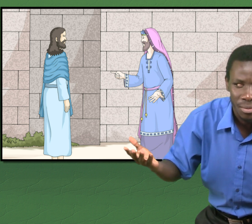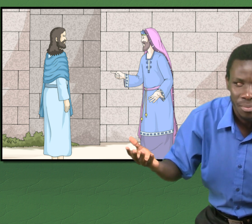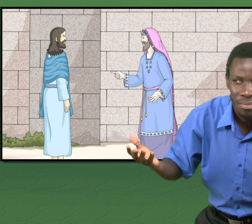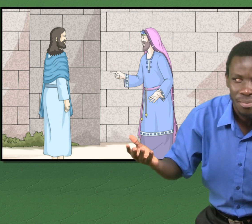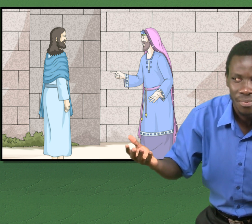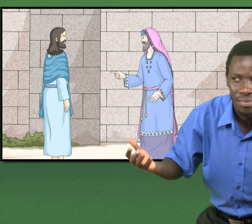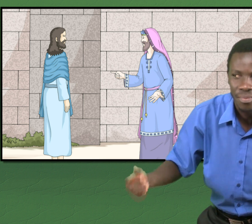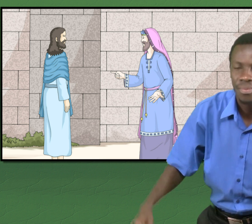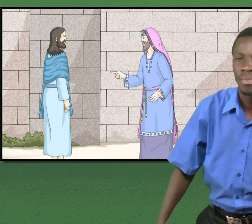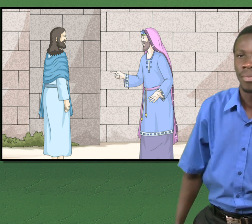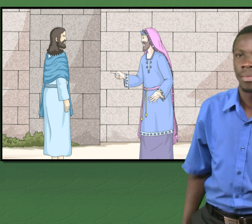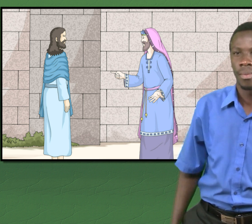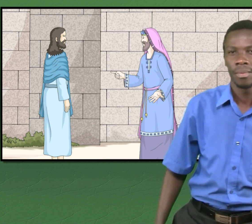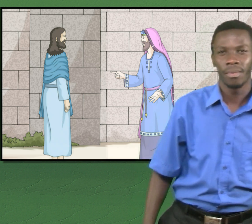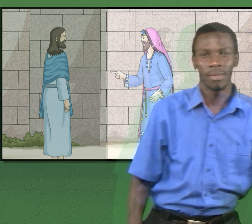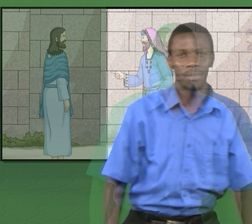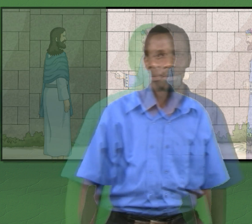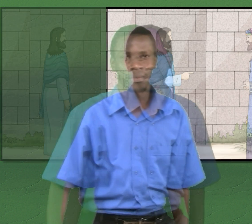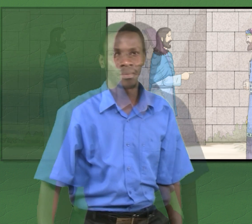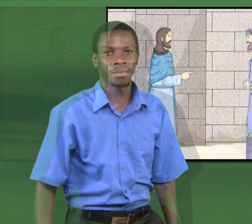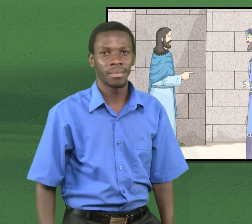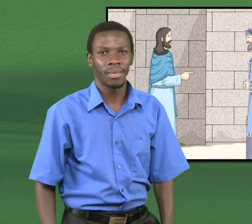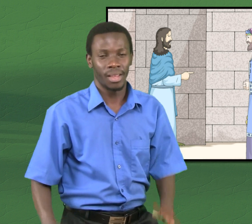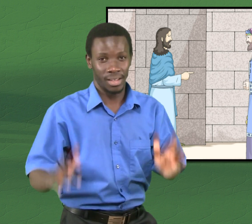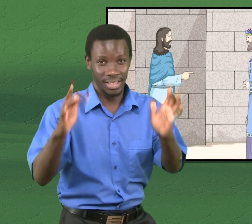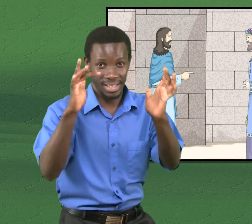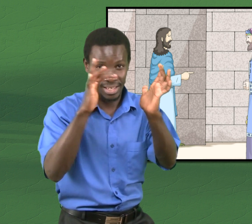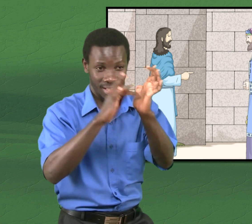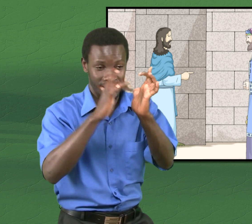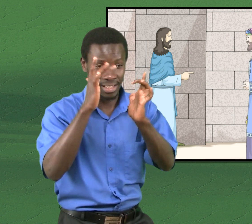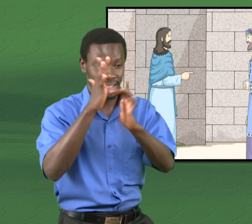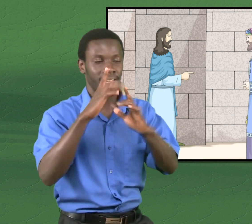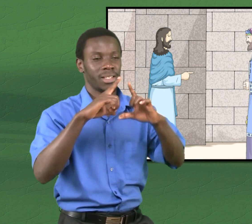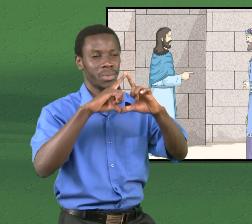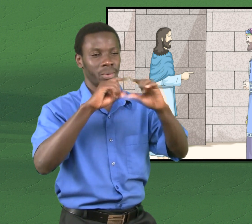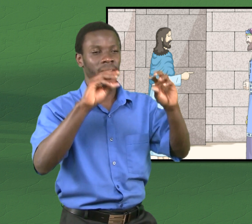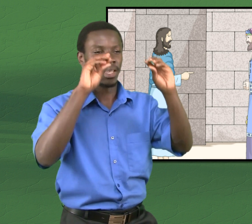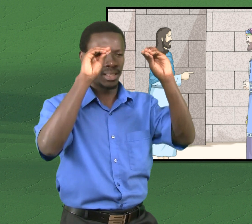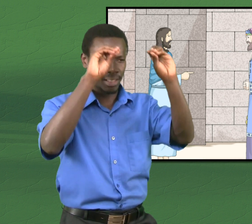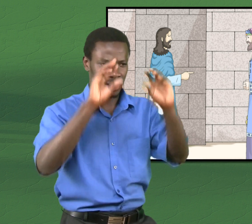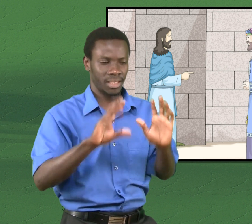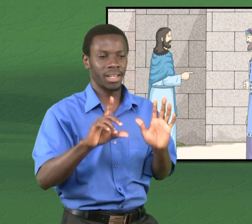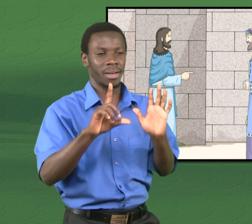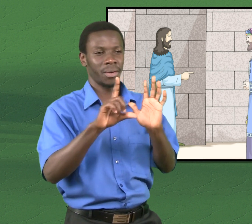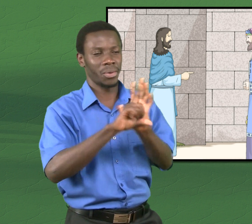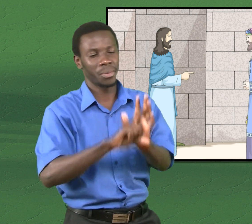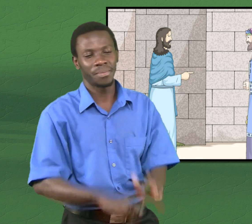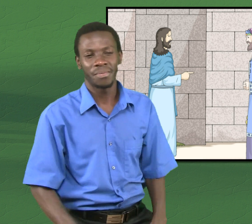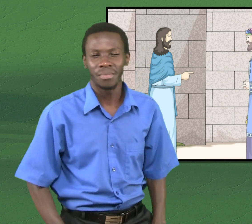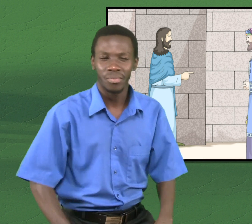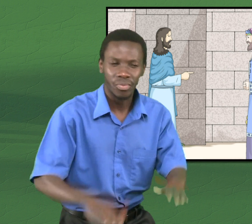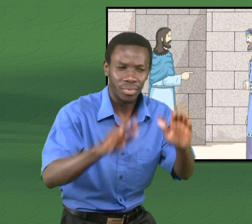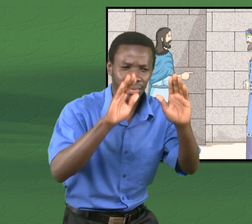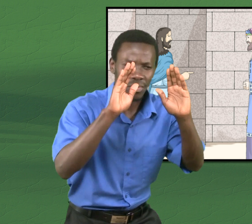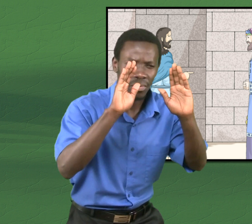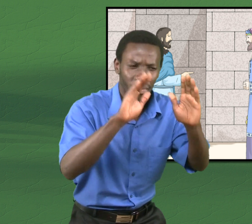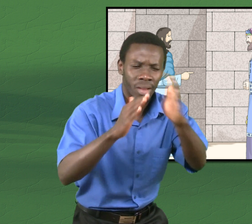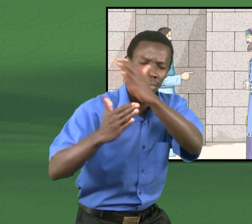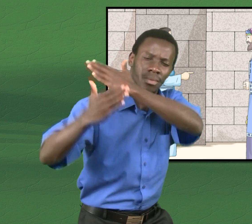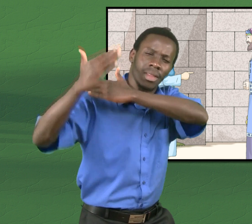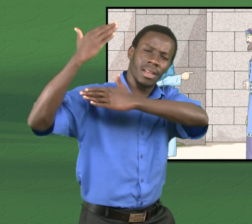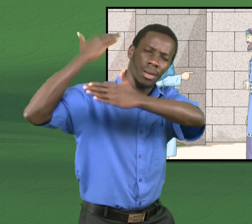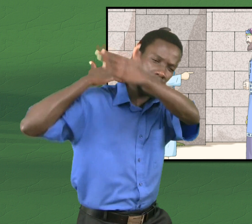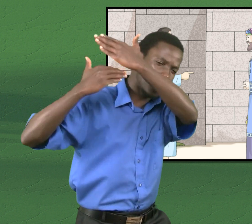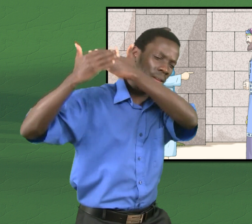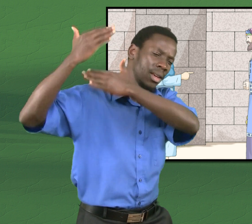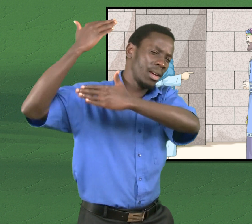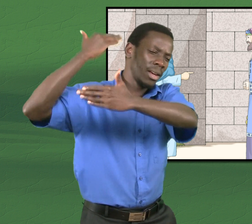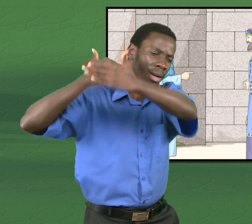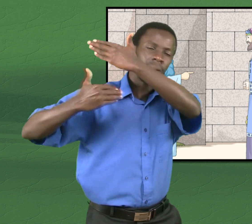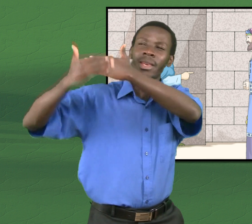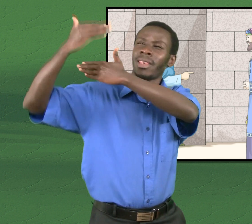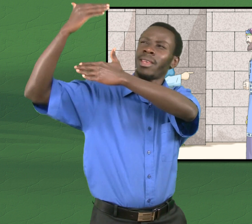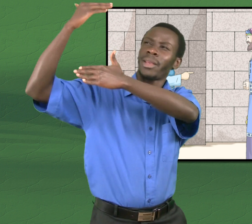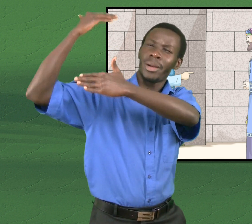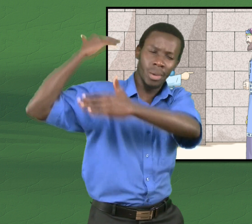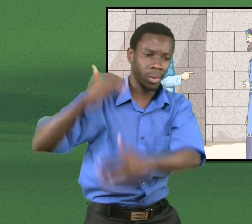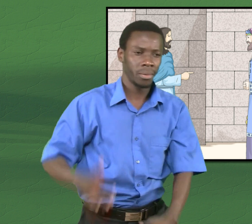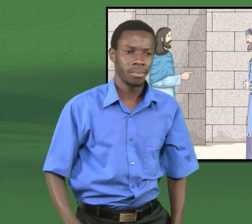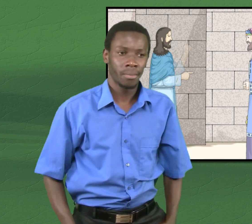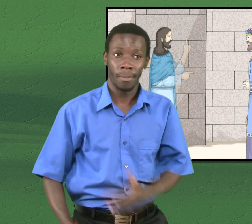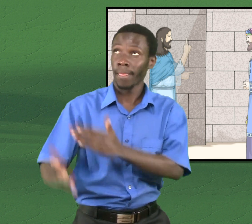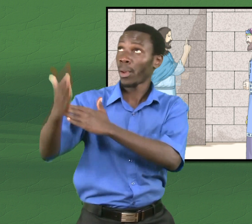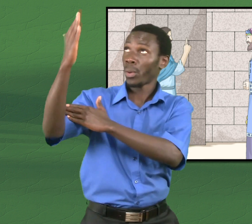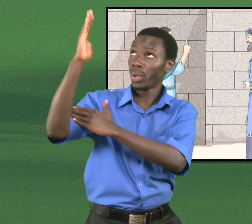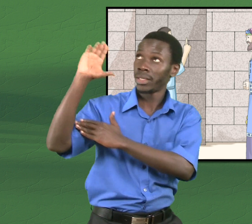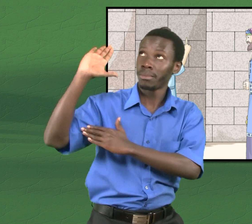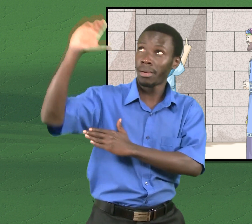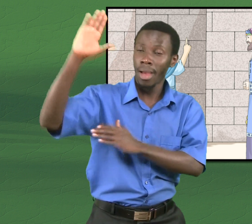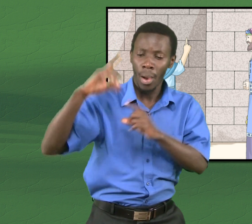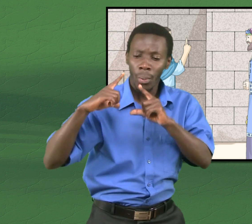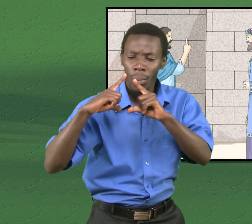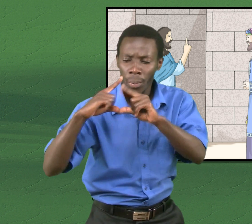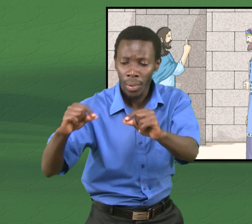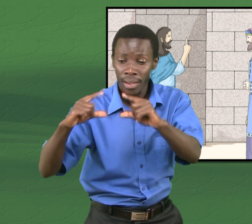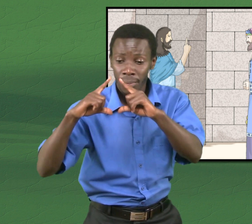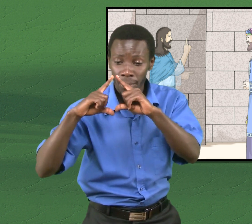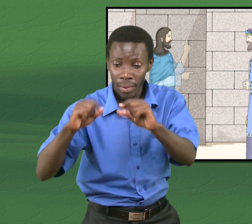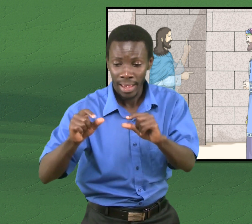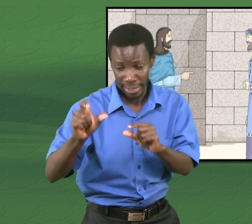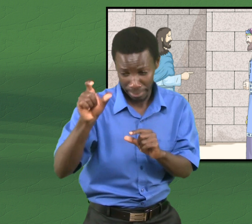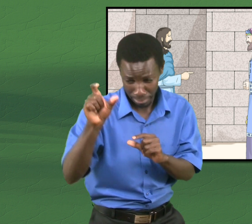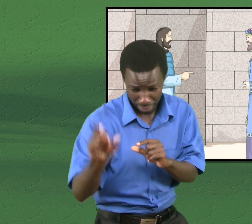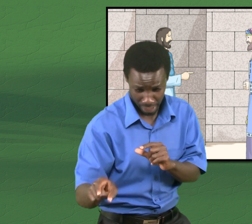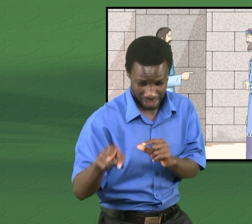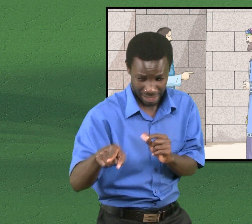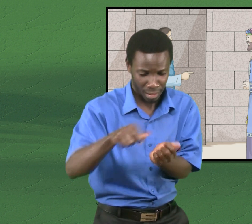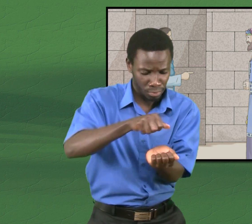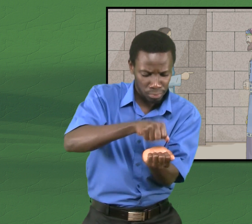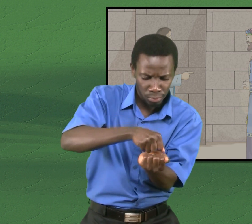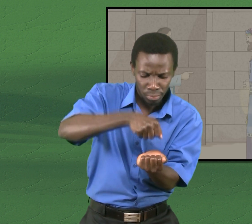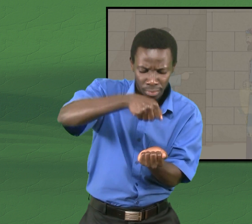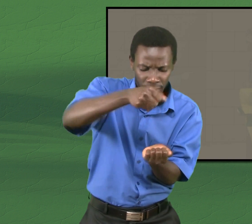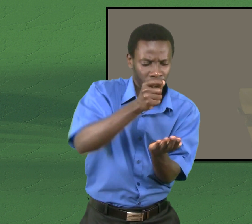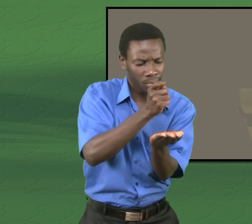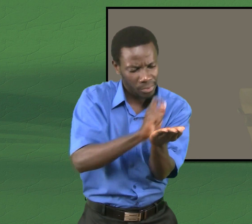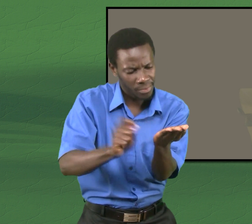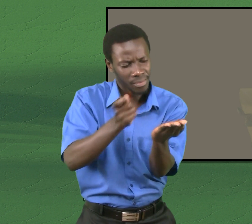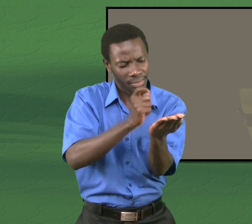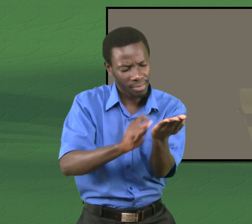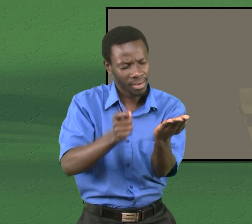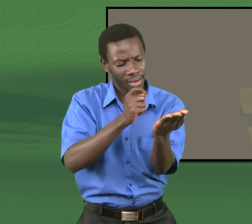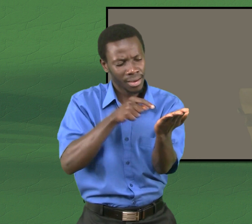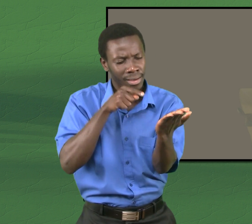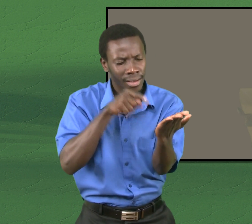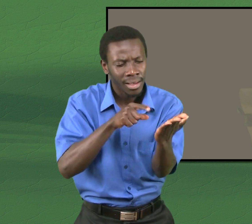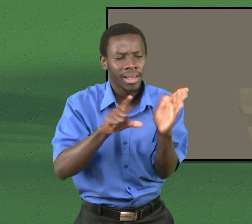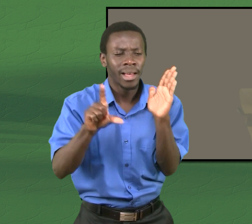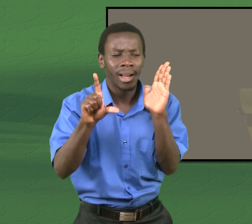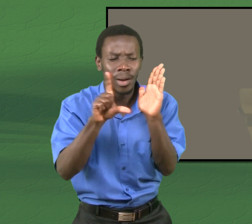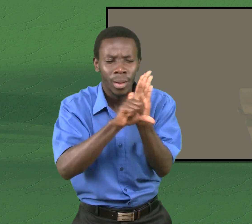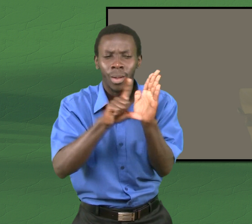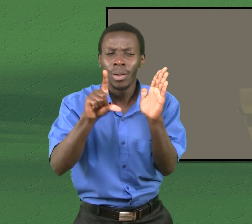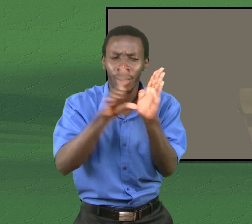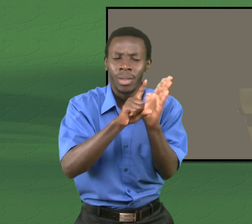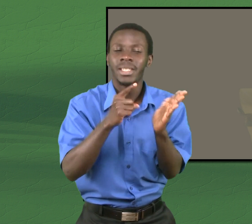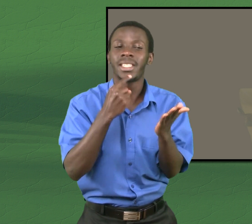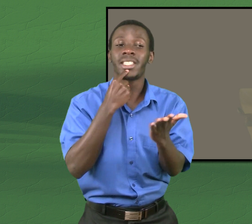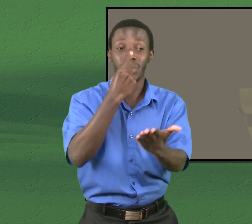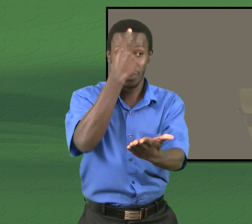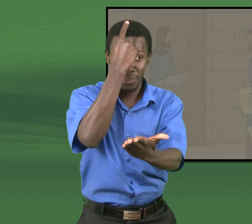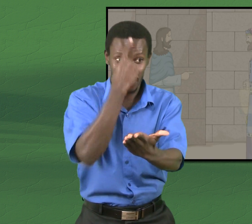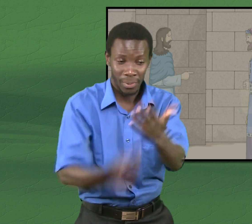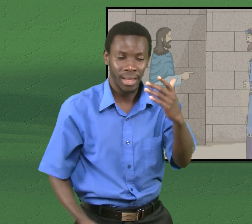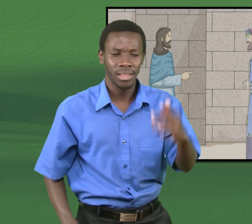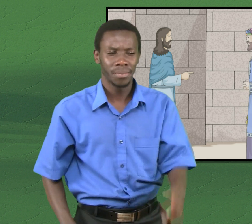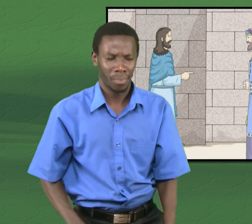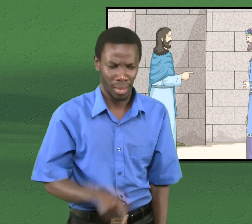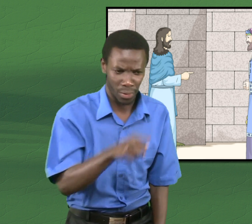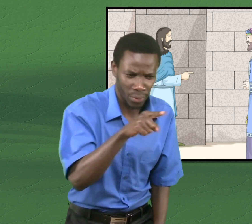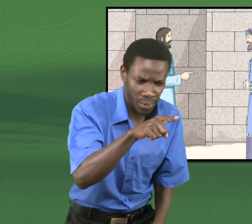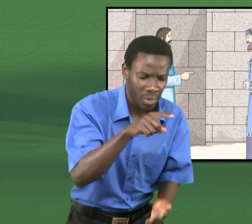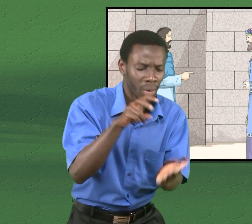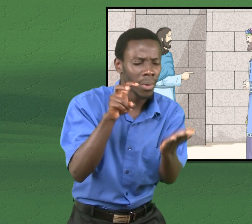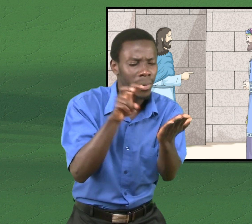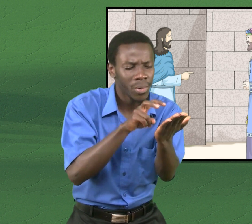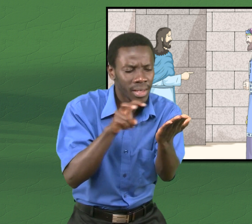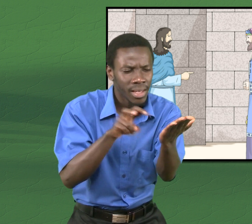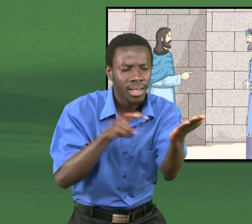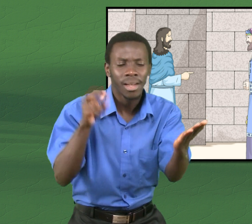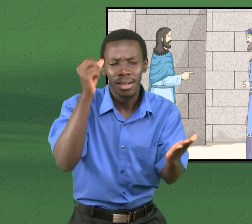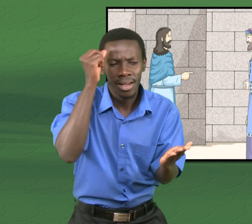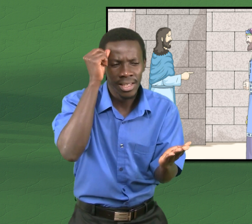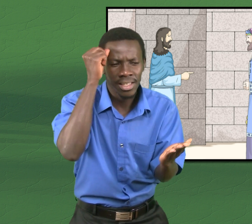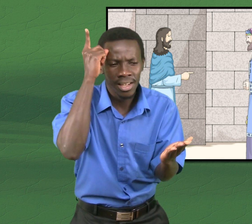“What is written in the Law?” Jesus replied. “How do you read it?”